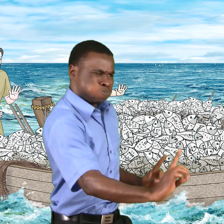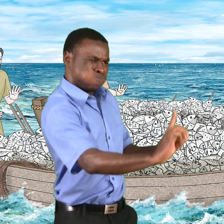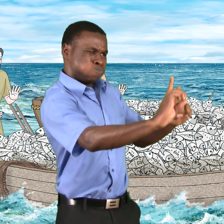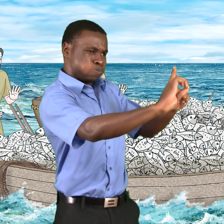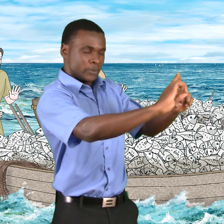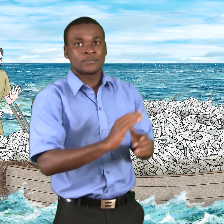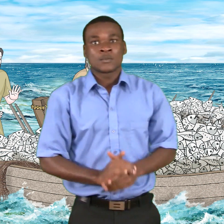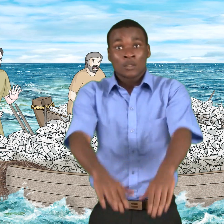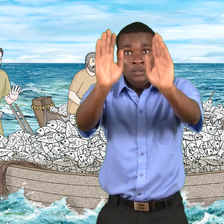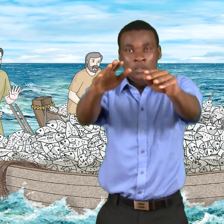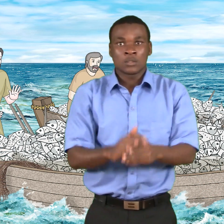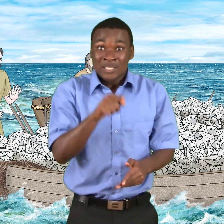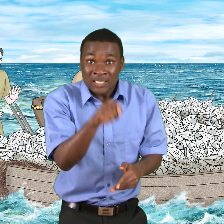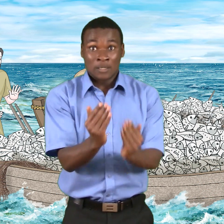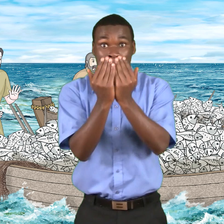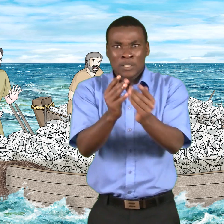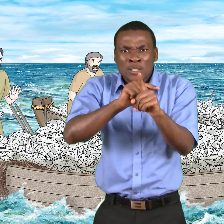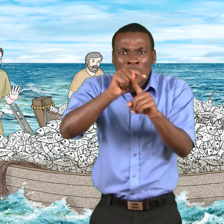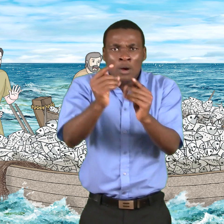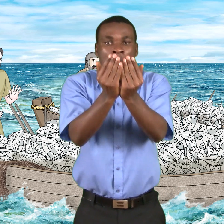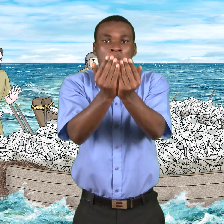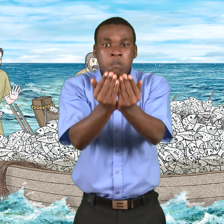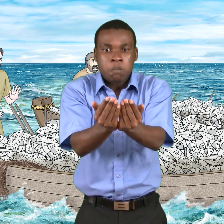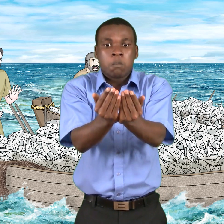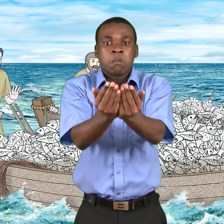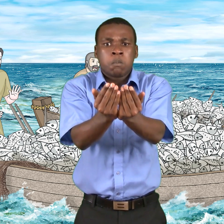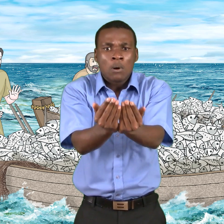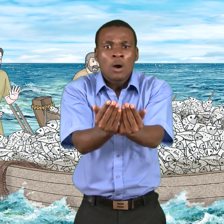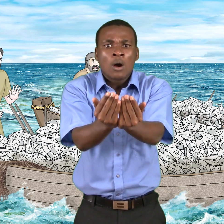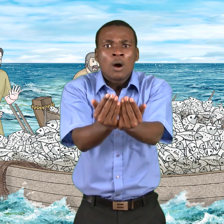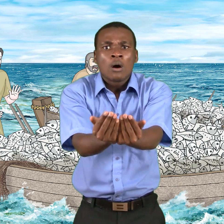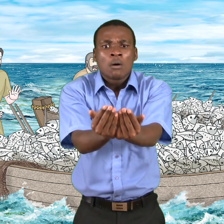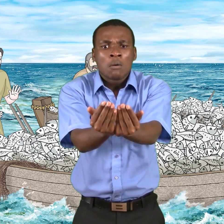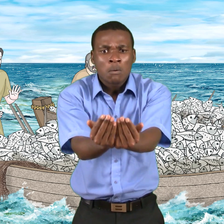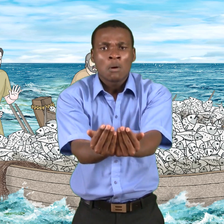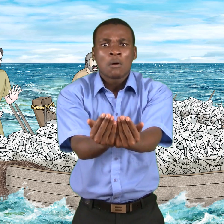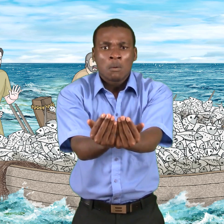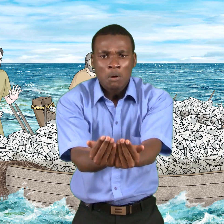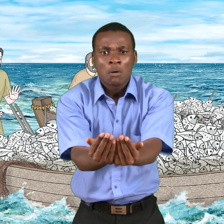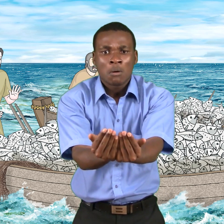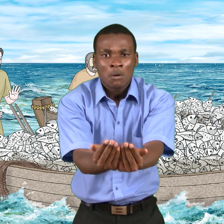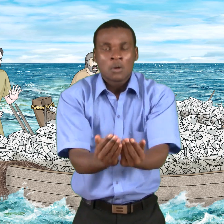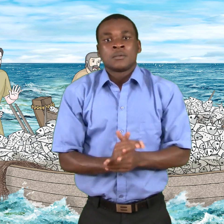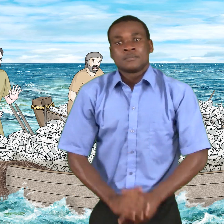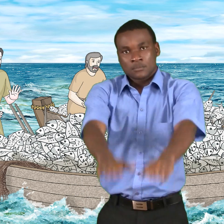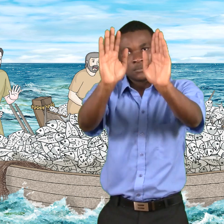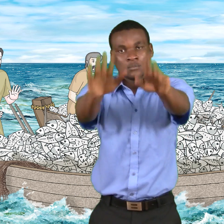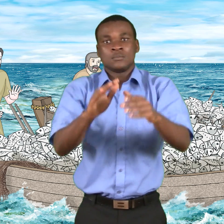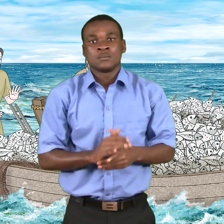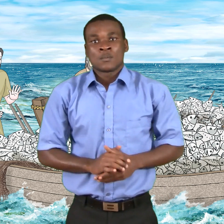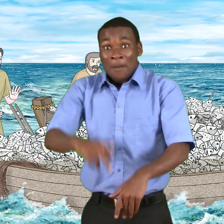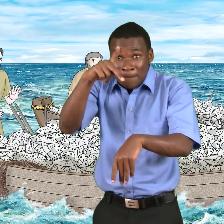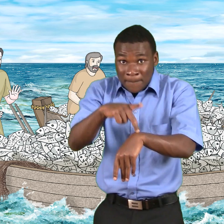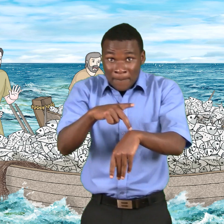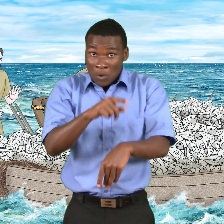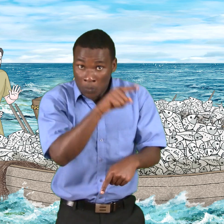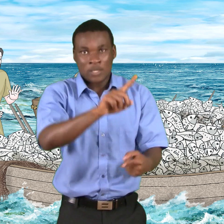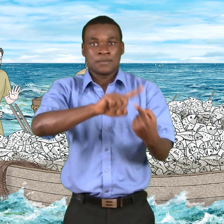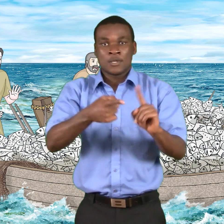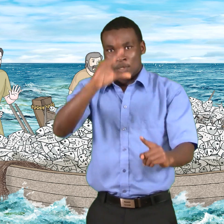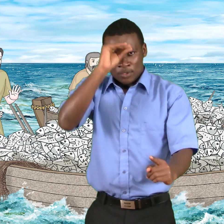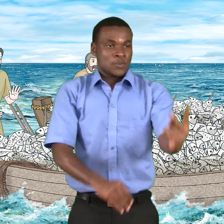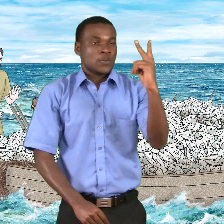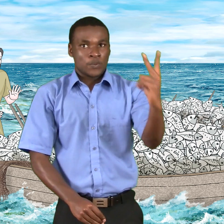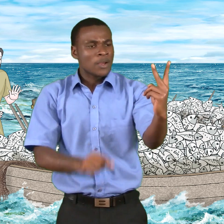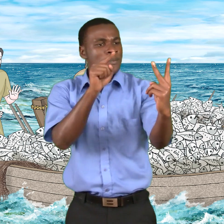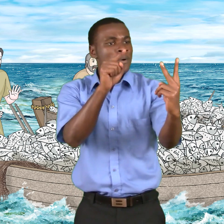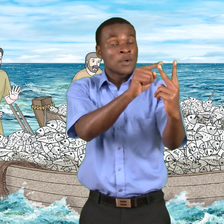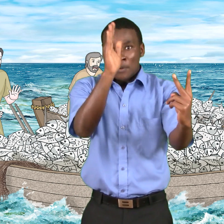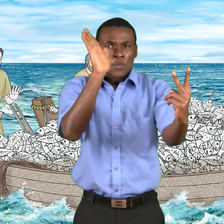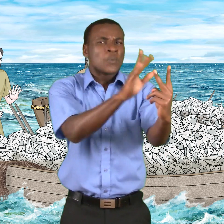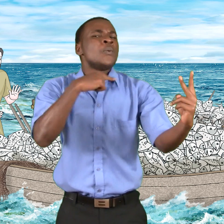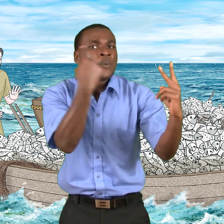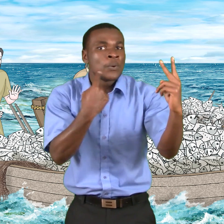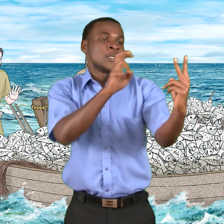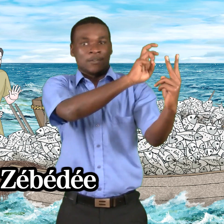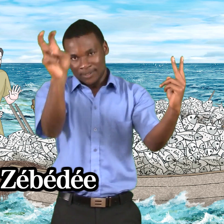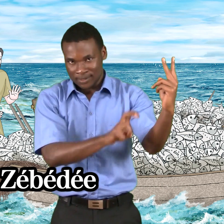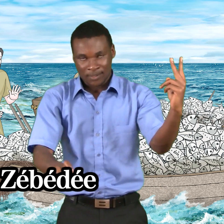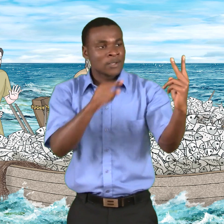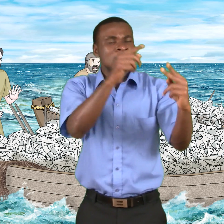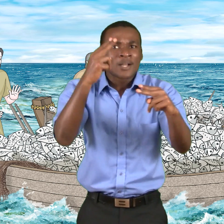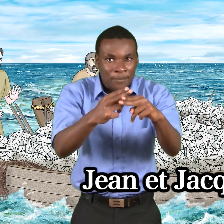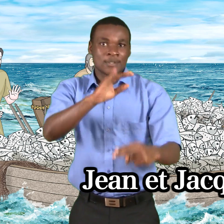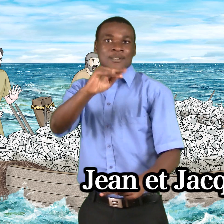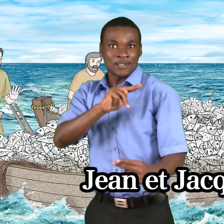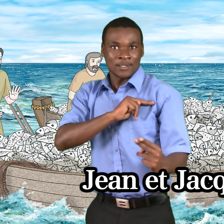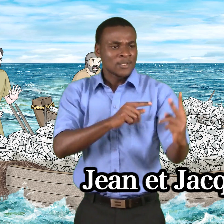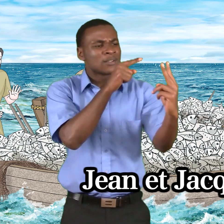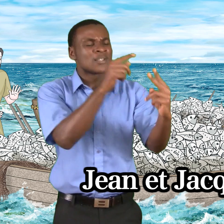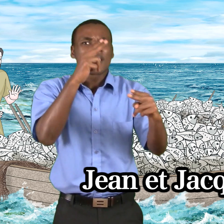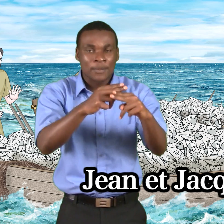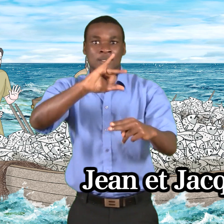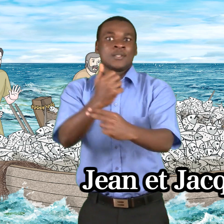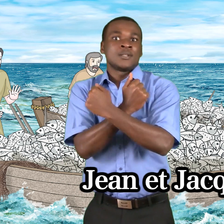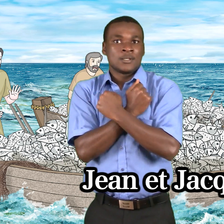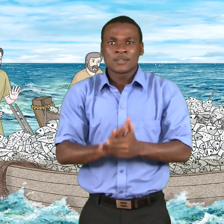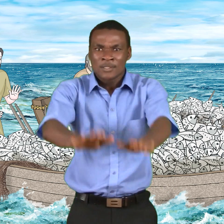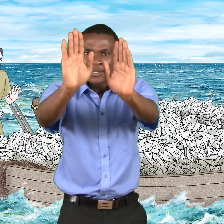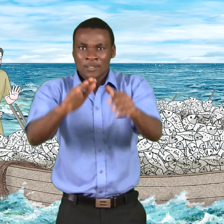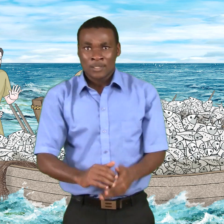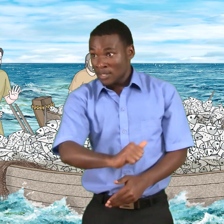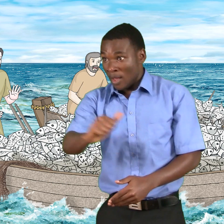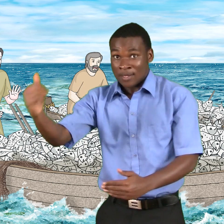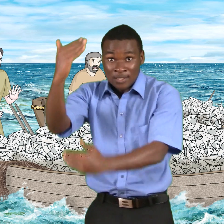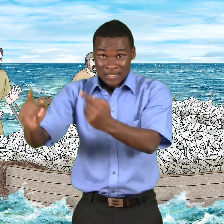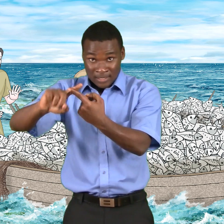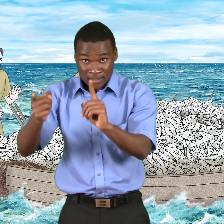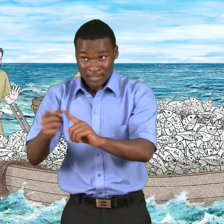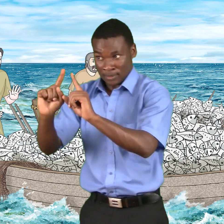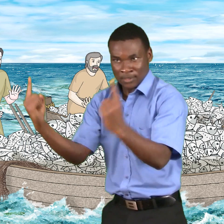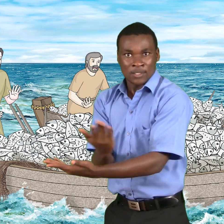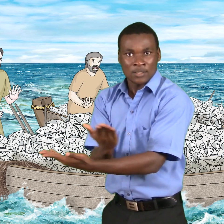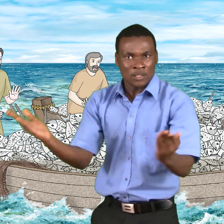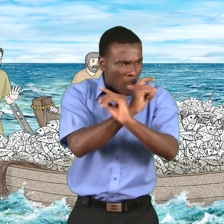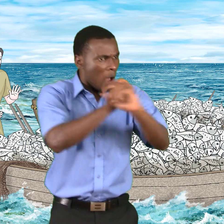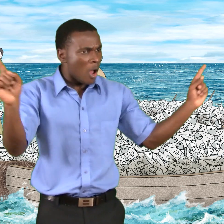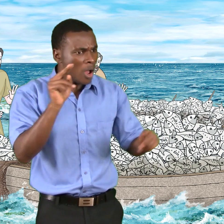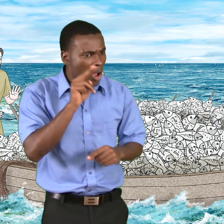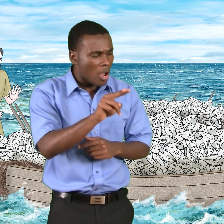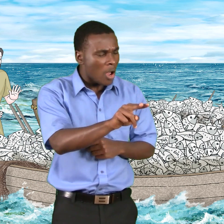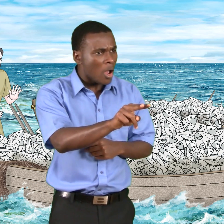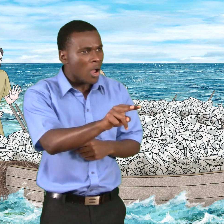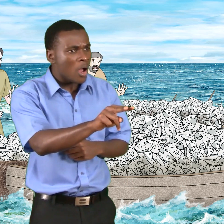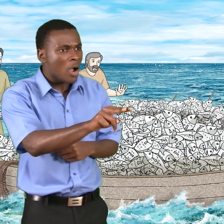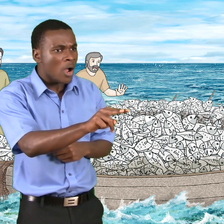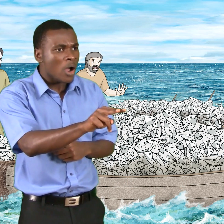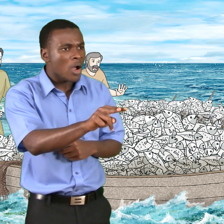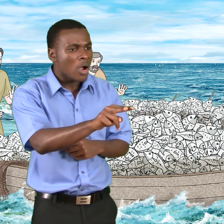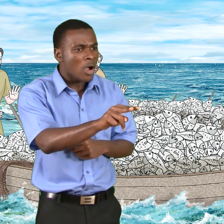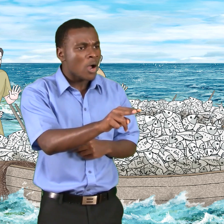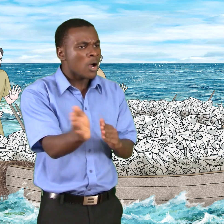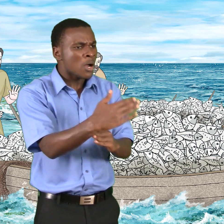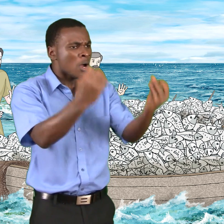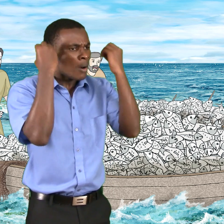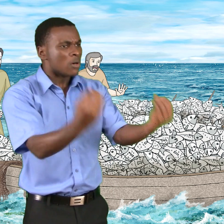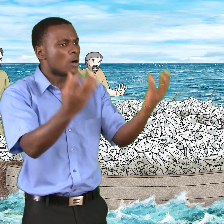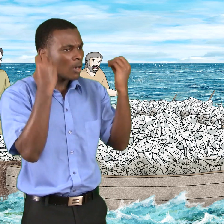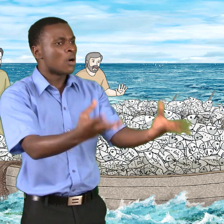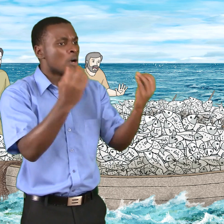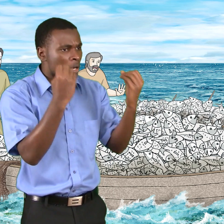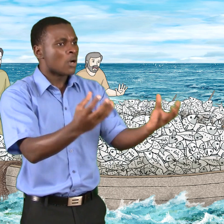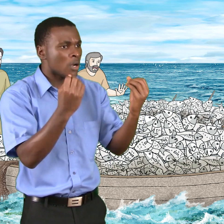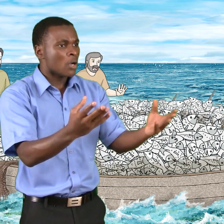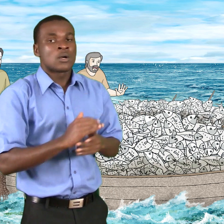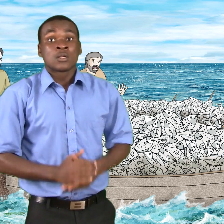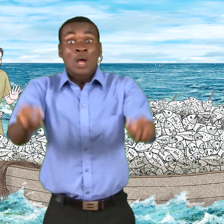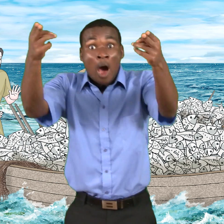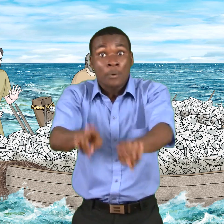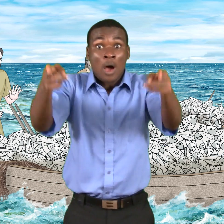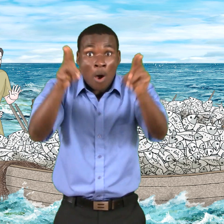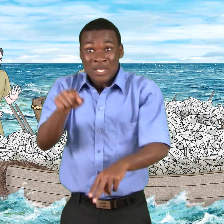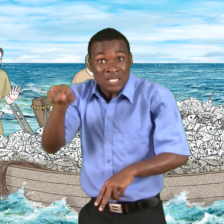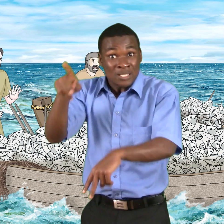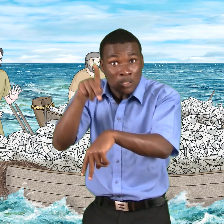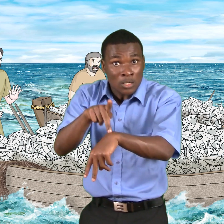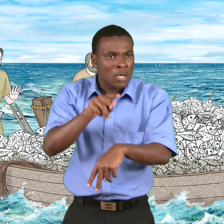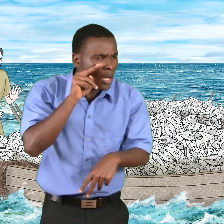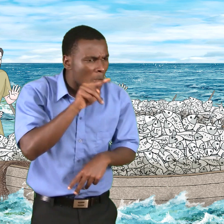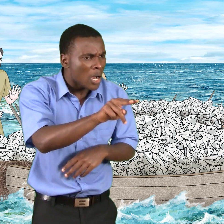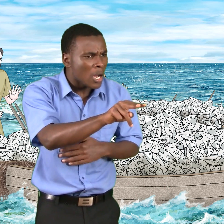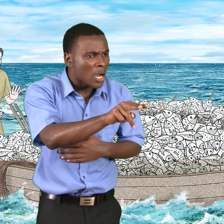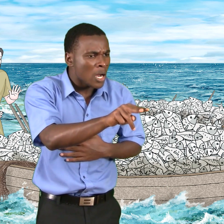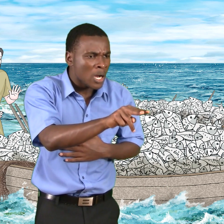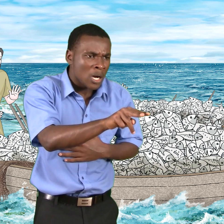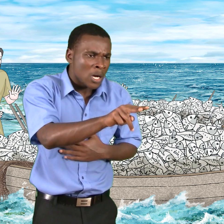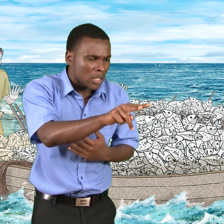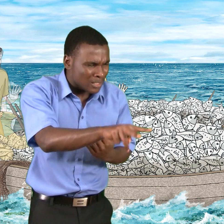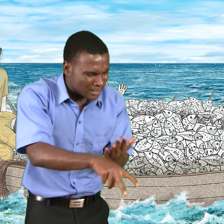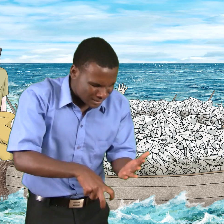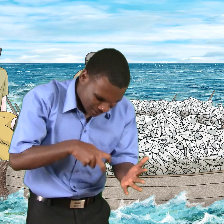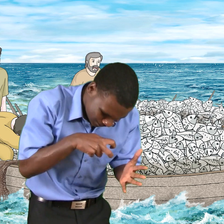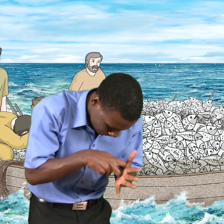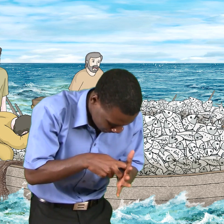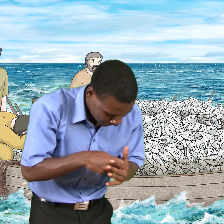So they signaled to their partners in the other boat to come and help them, and they came and filled both boats so full that they began to sink.